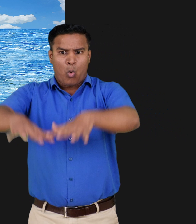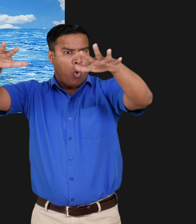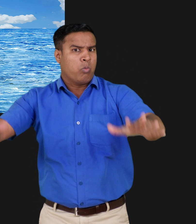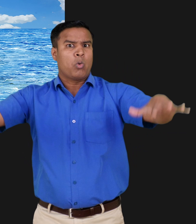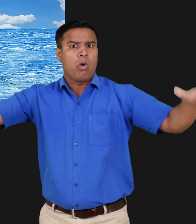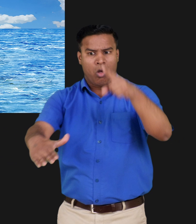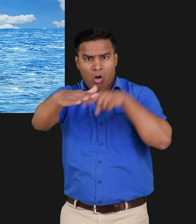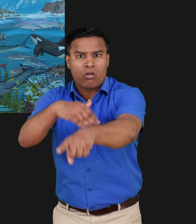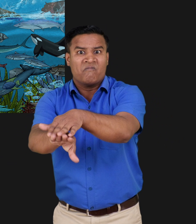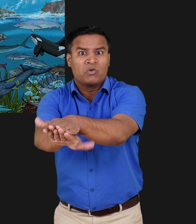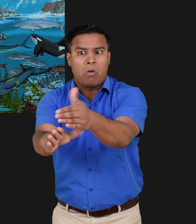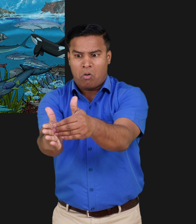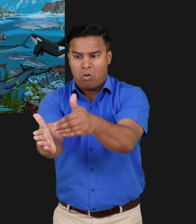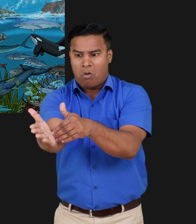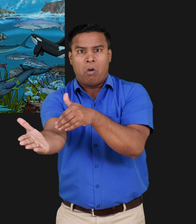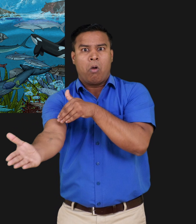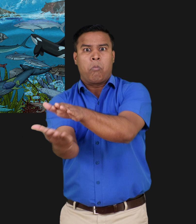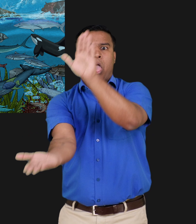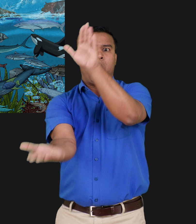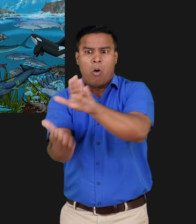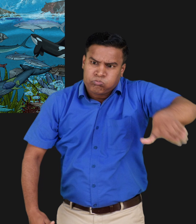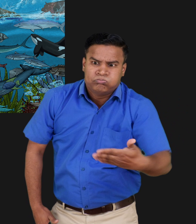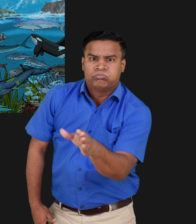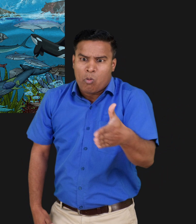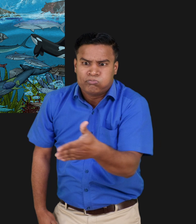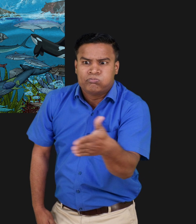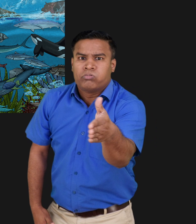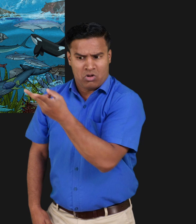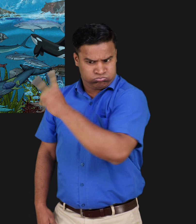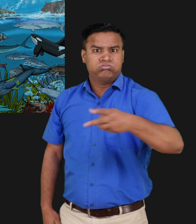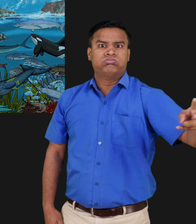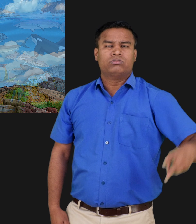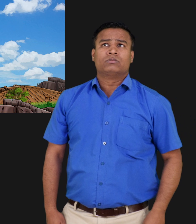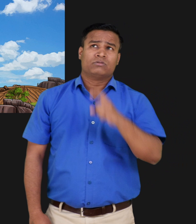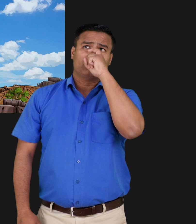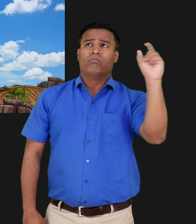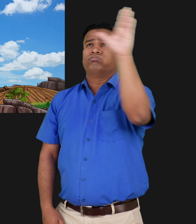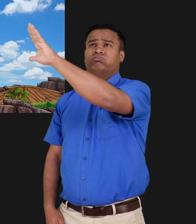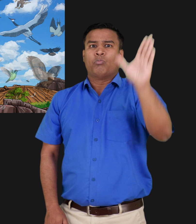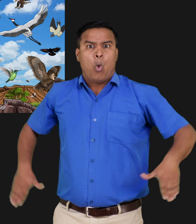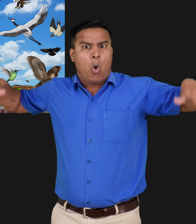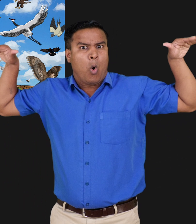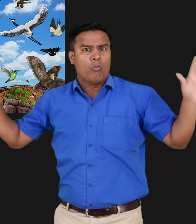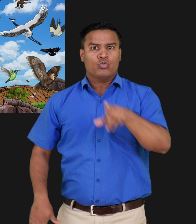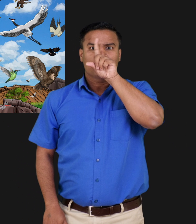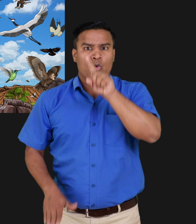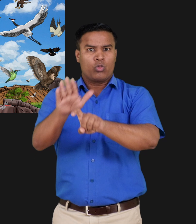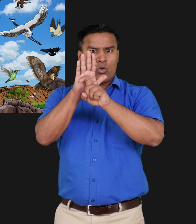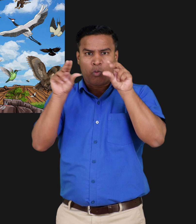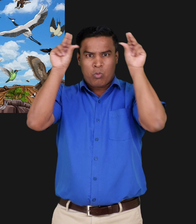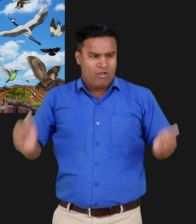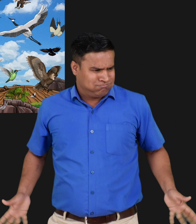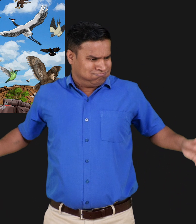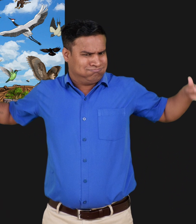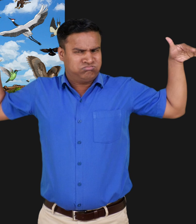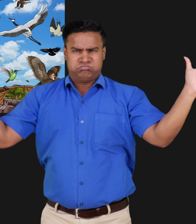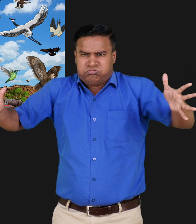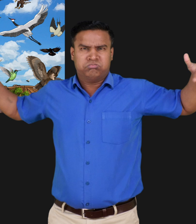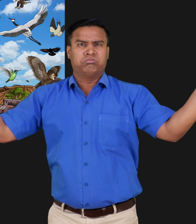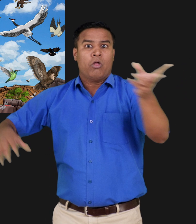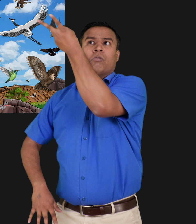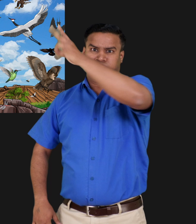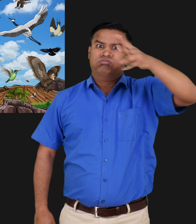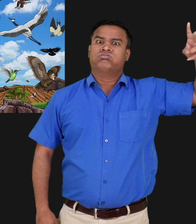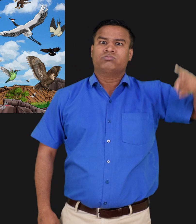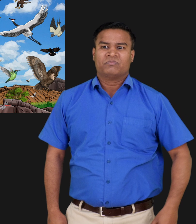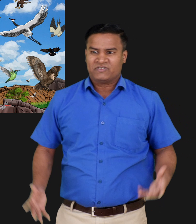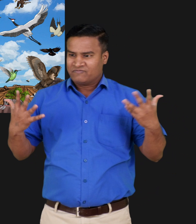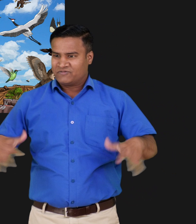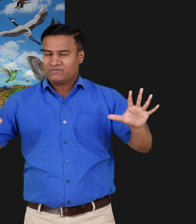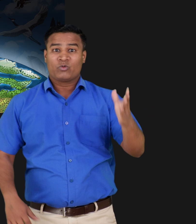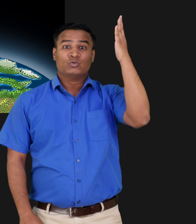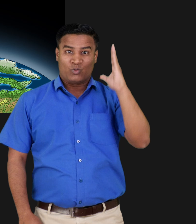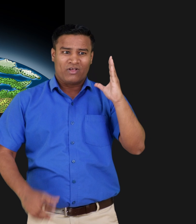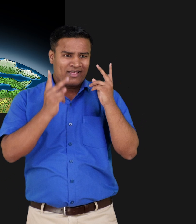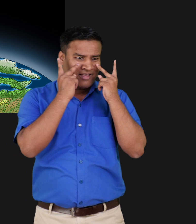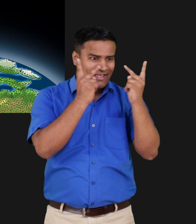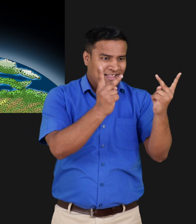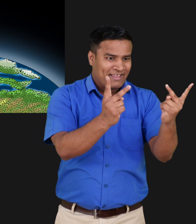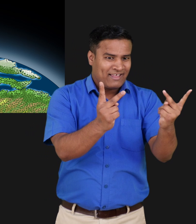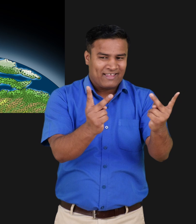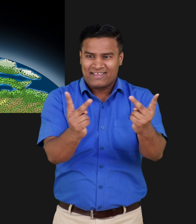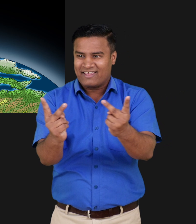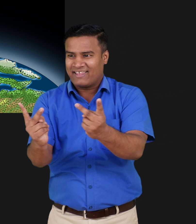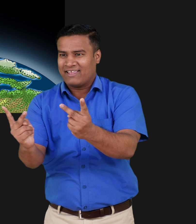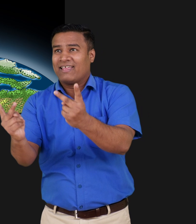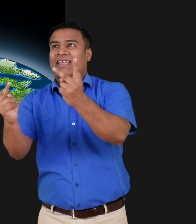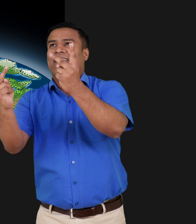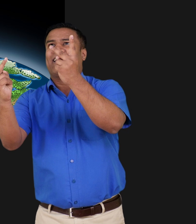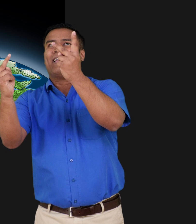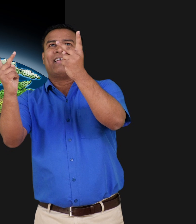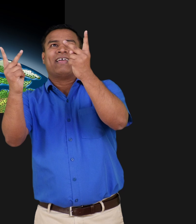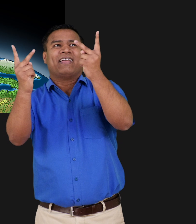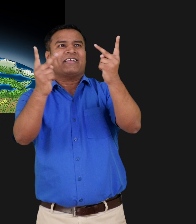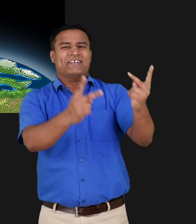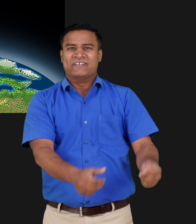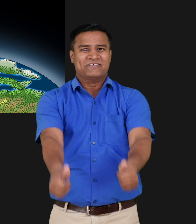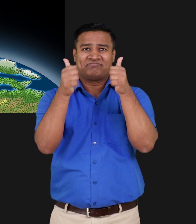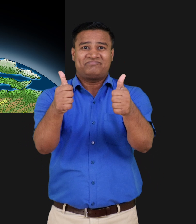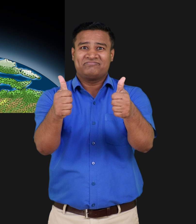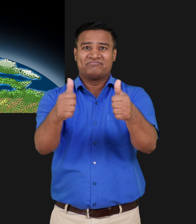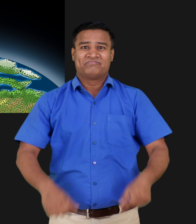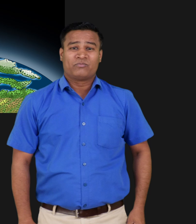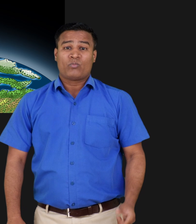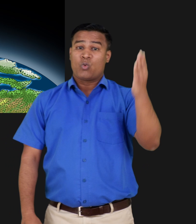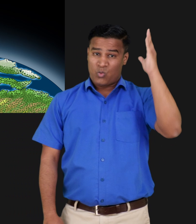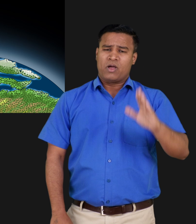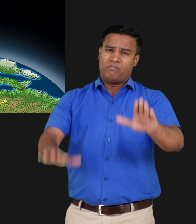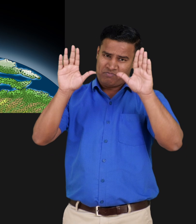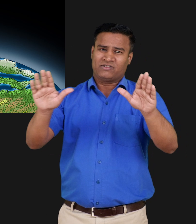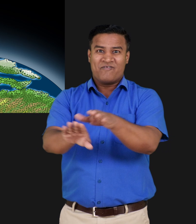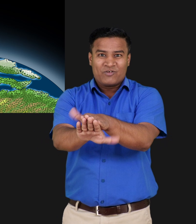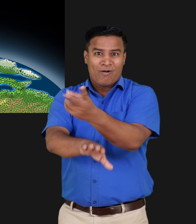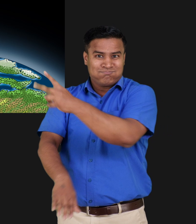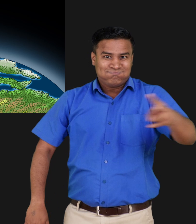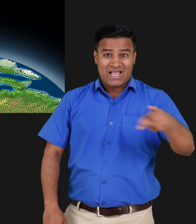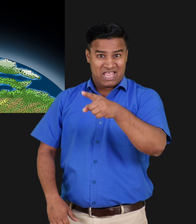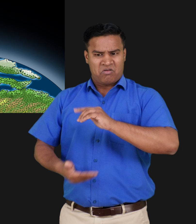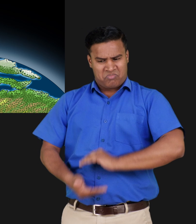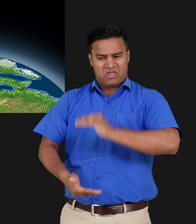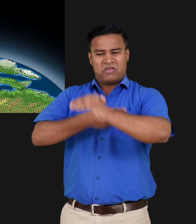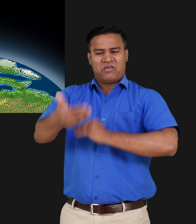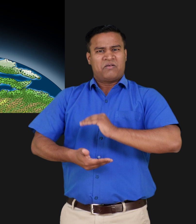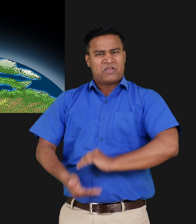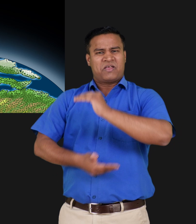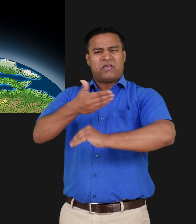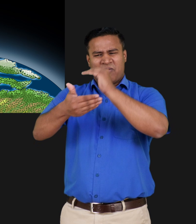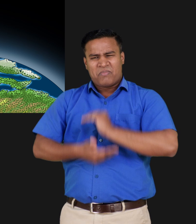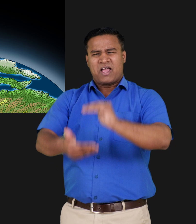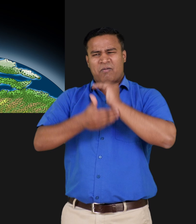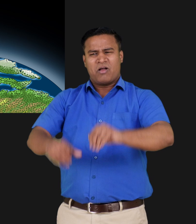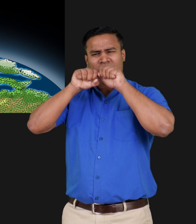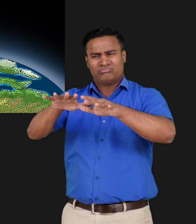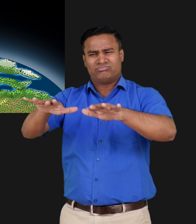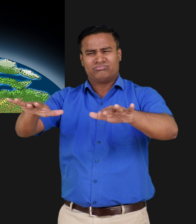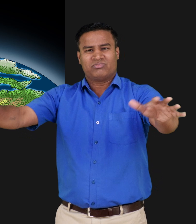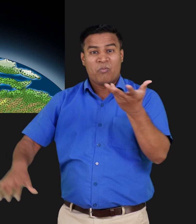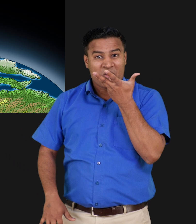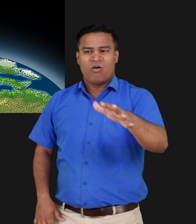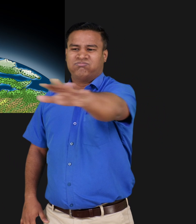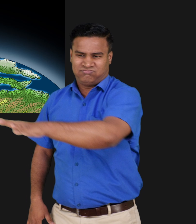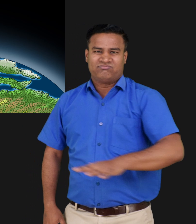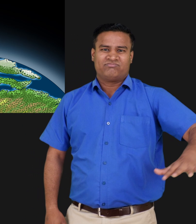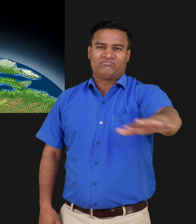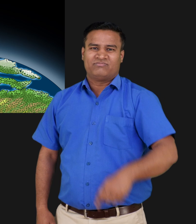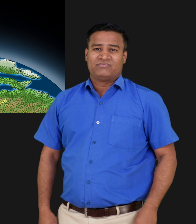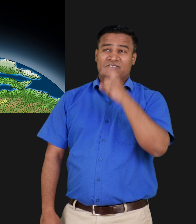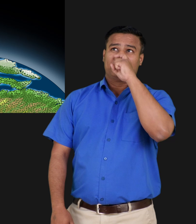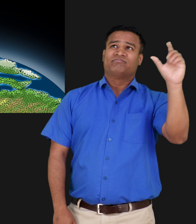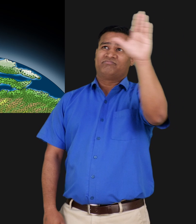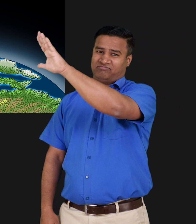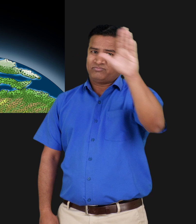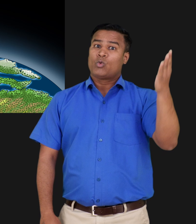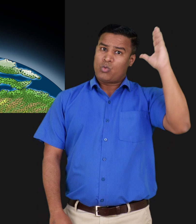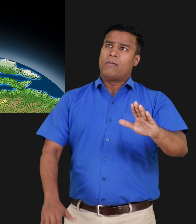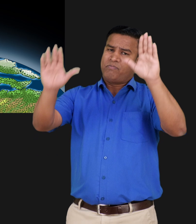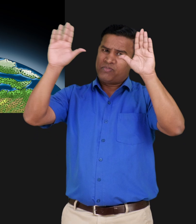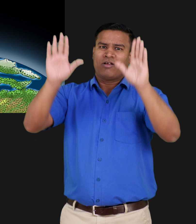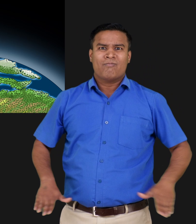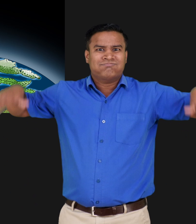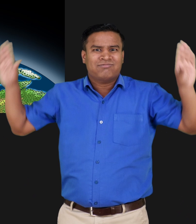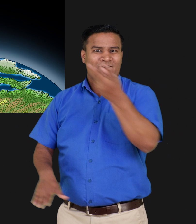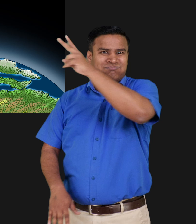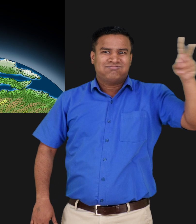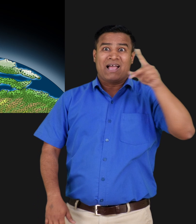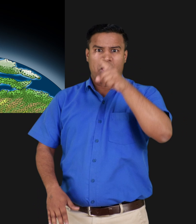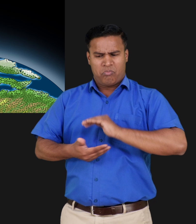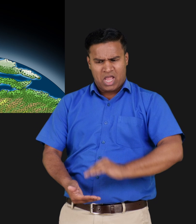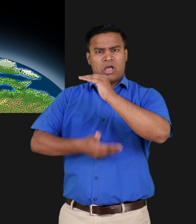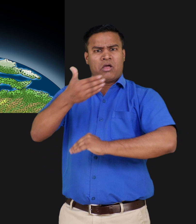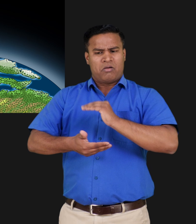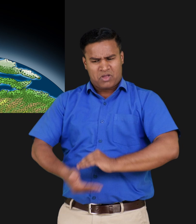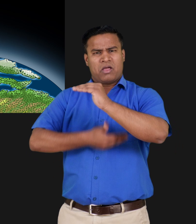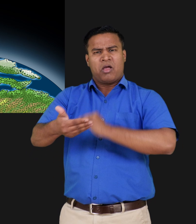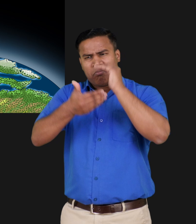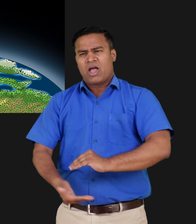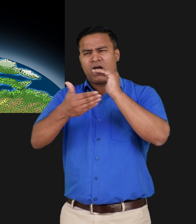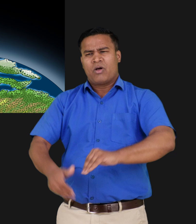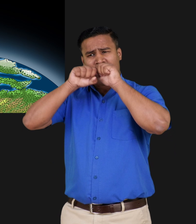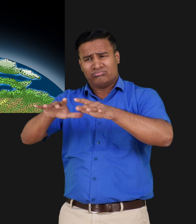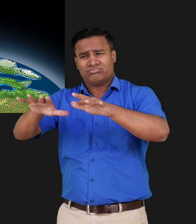So God created the great sea creatures and every living thing that moves, with which the waters teemed according to their kinds, and every bird of flight after its kind. And God saw that it was good. Then God blessed them and said, “Be fruitful and multiply and fill the waters of the seas, and let birds multiply on the earth.”